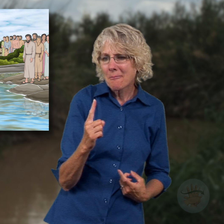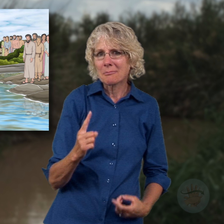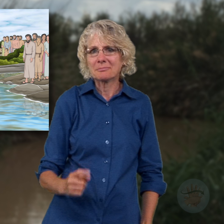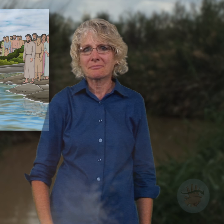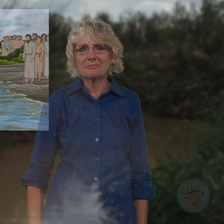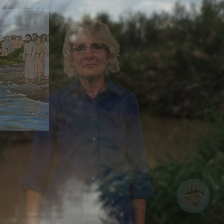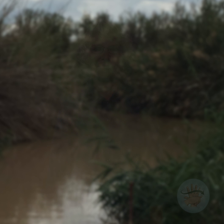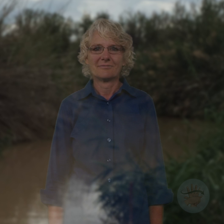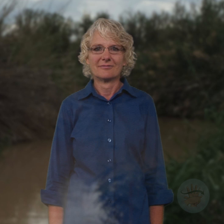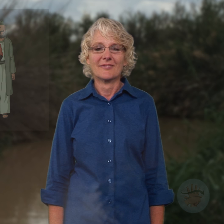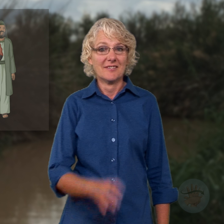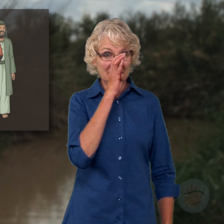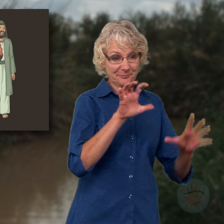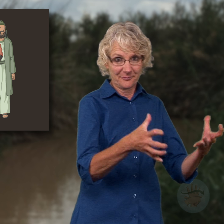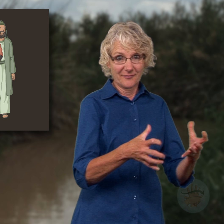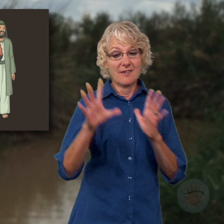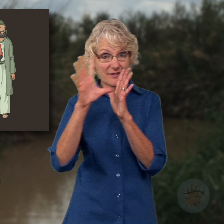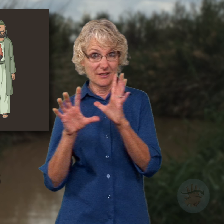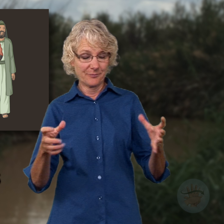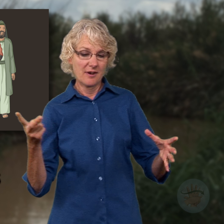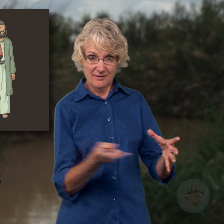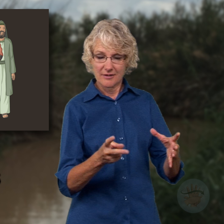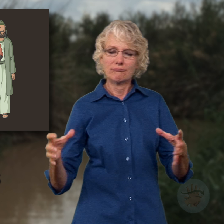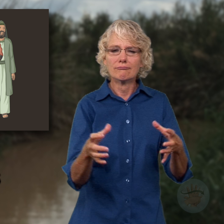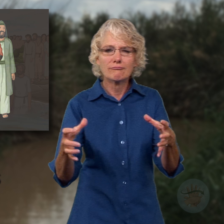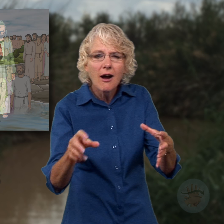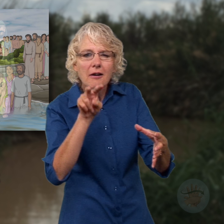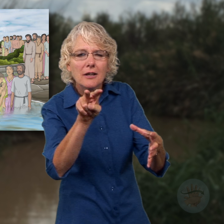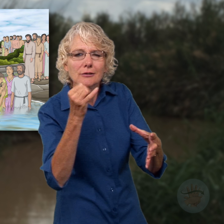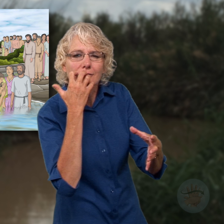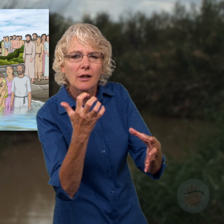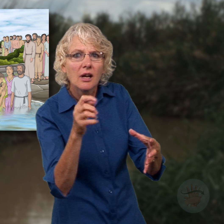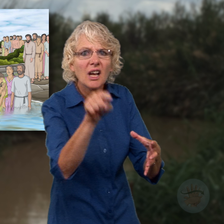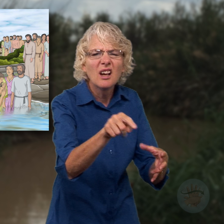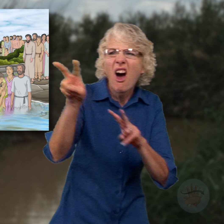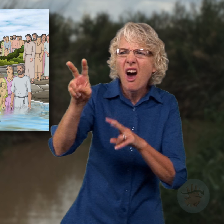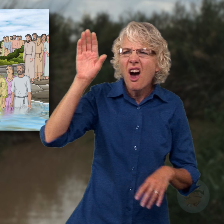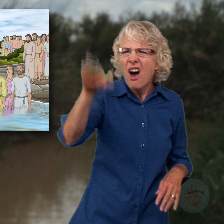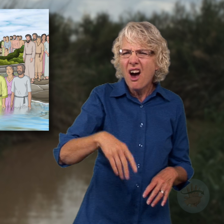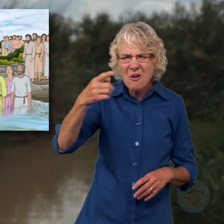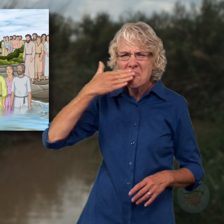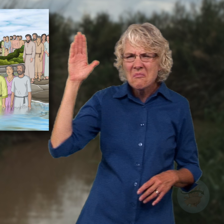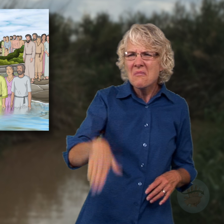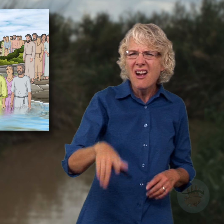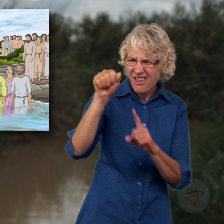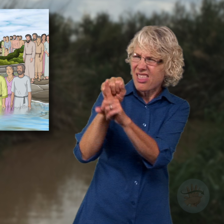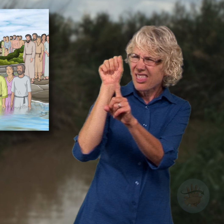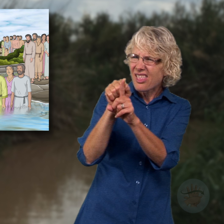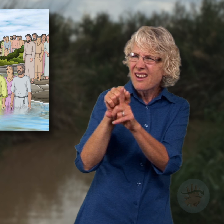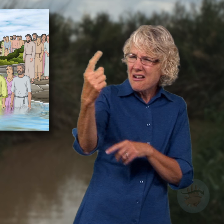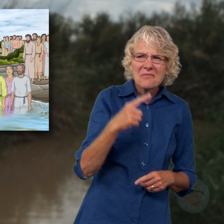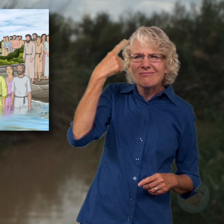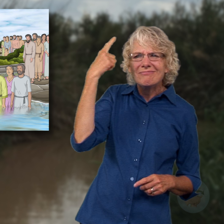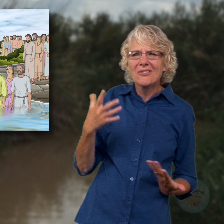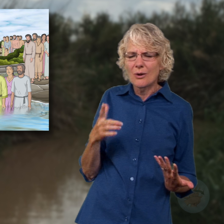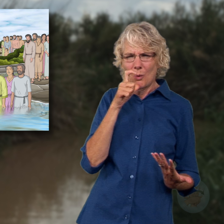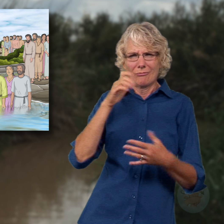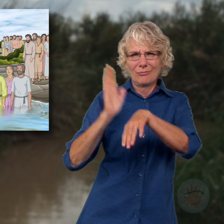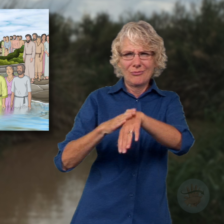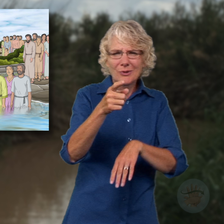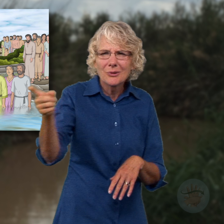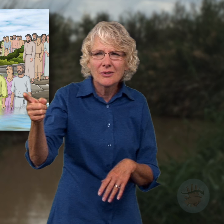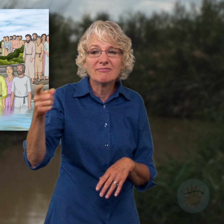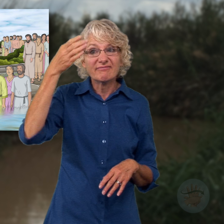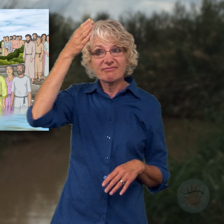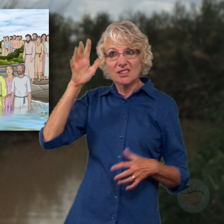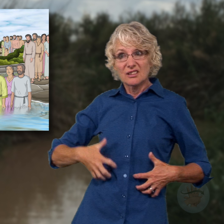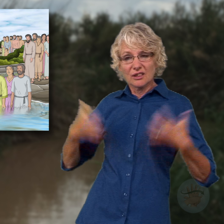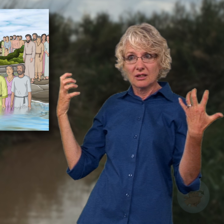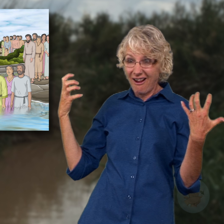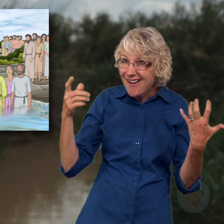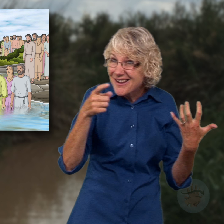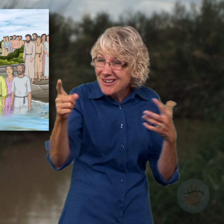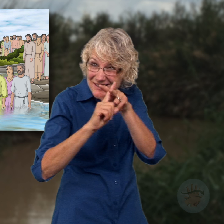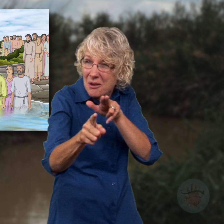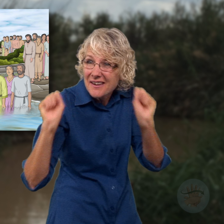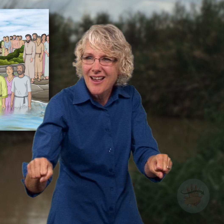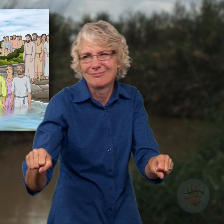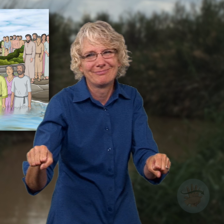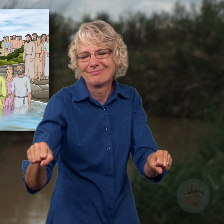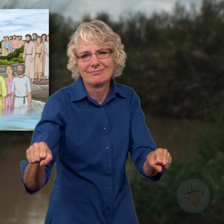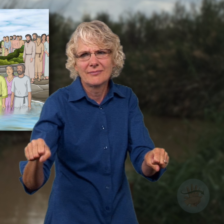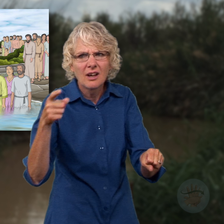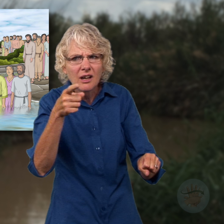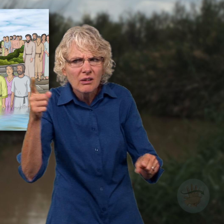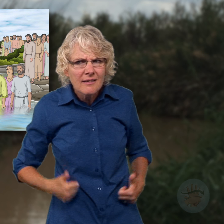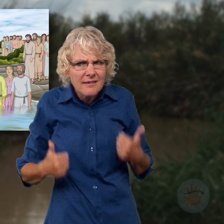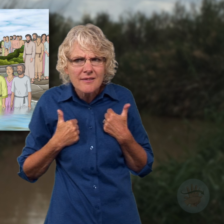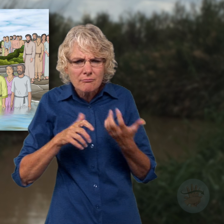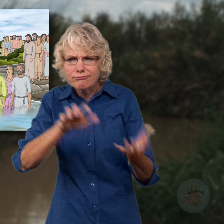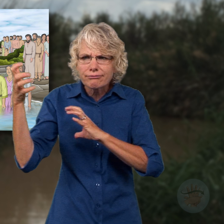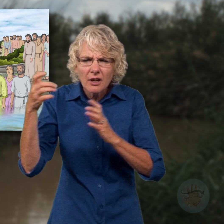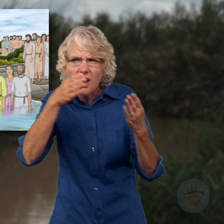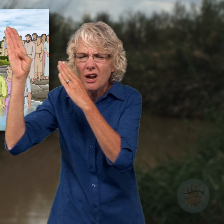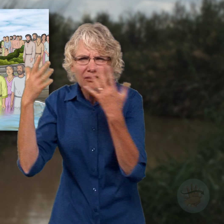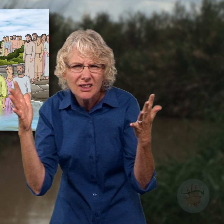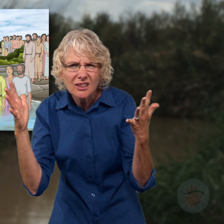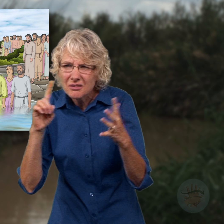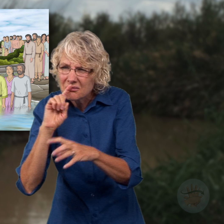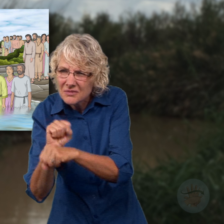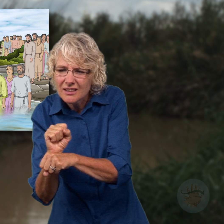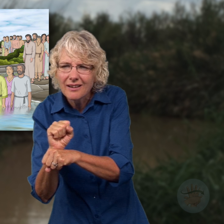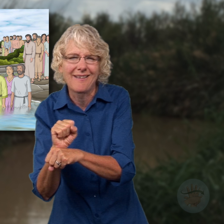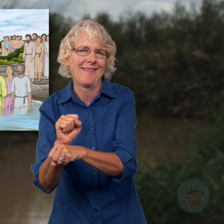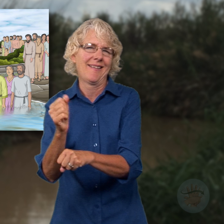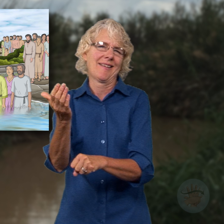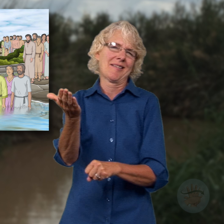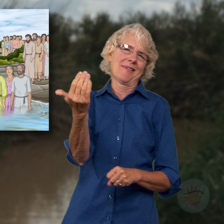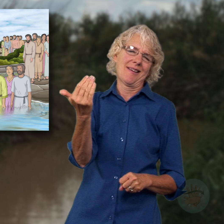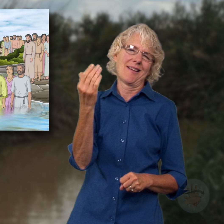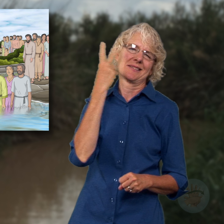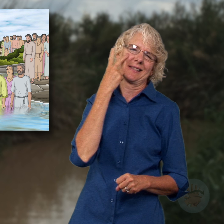But when John saw many of the Pharisees and Sadducees coming to his place of baptism, he said to them, “You brood of vipers, who warned you to flee from the coming wrath?